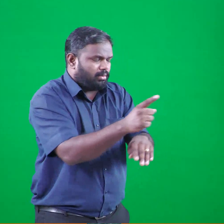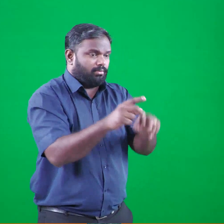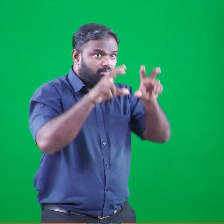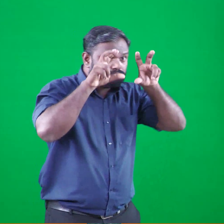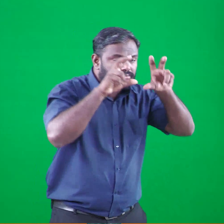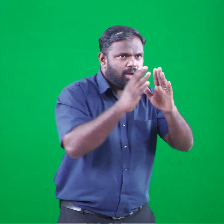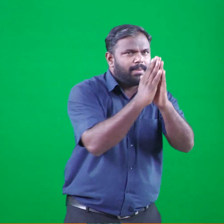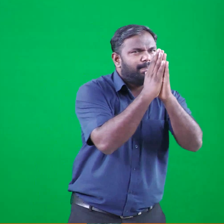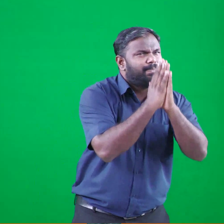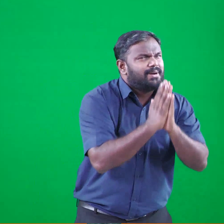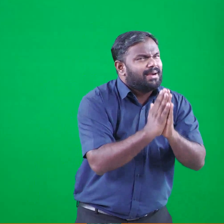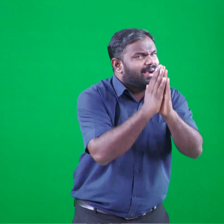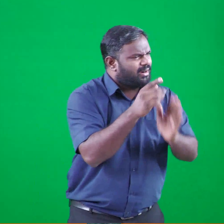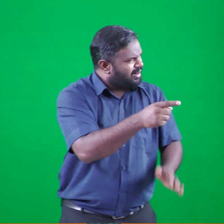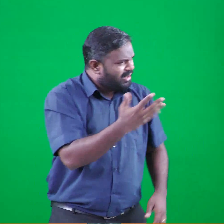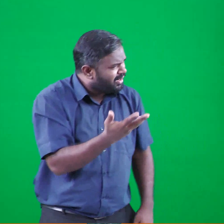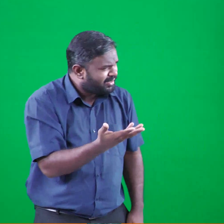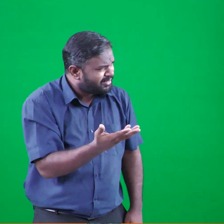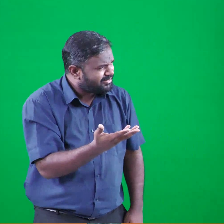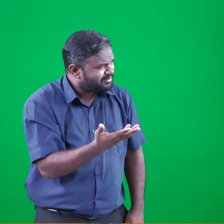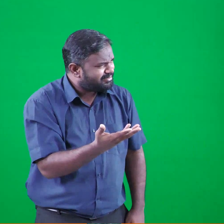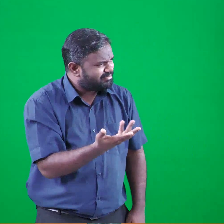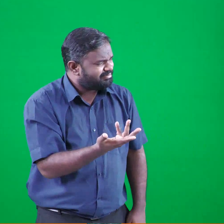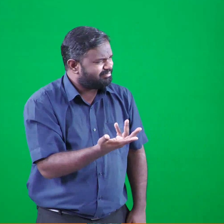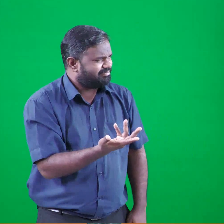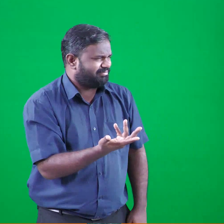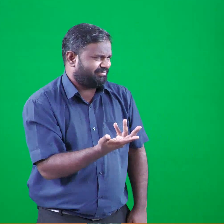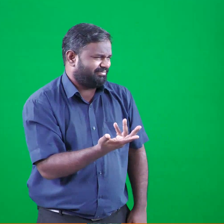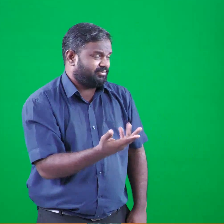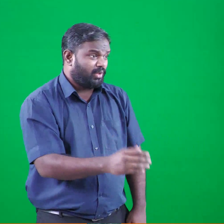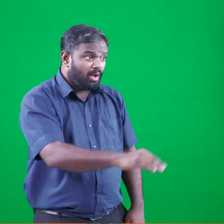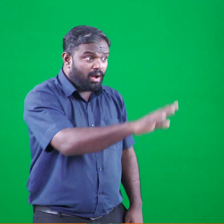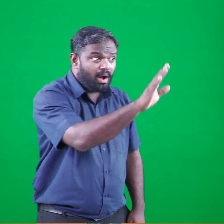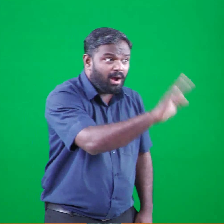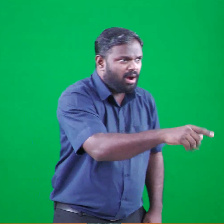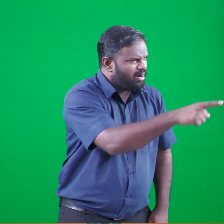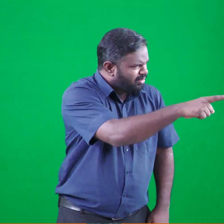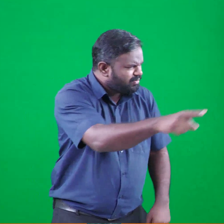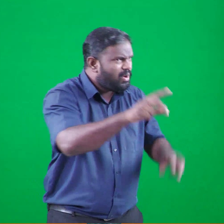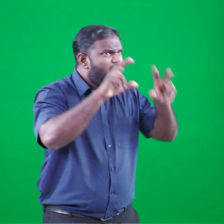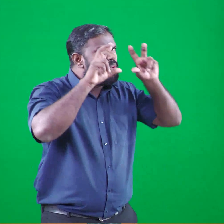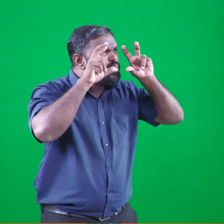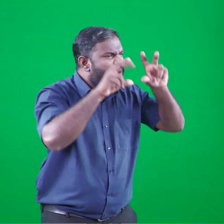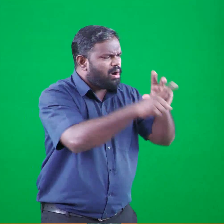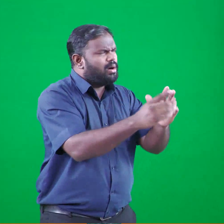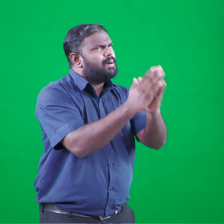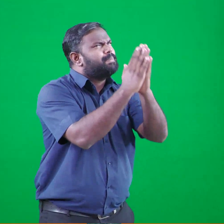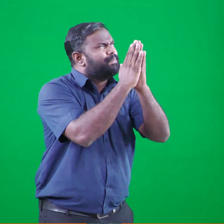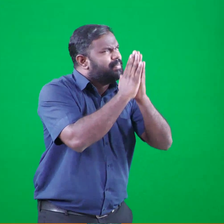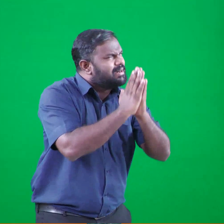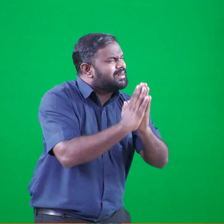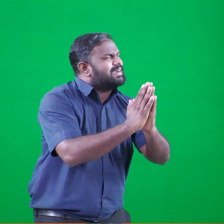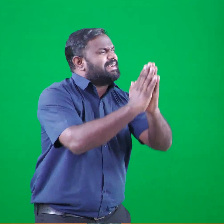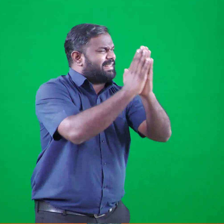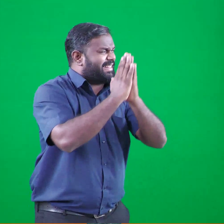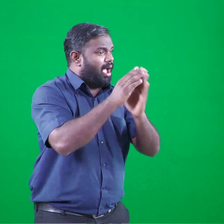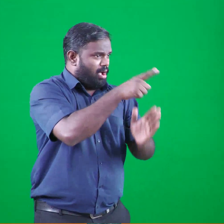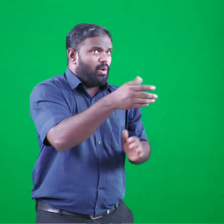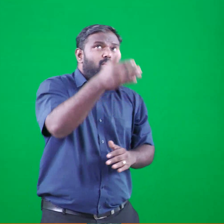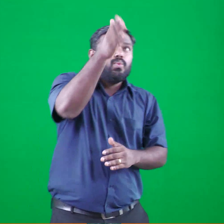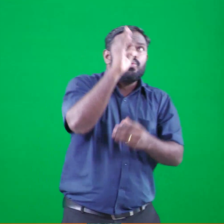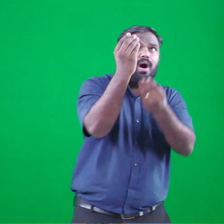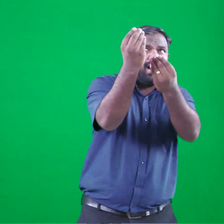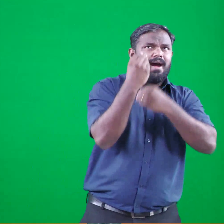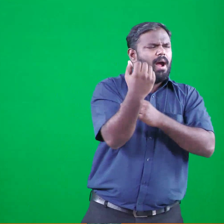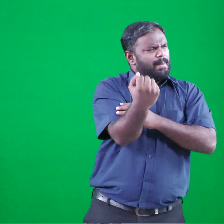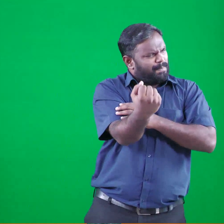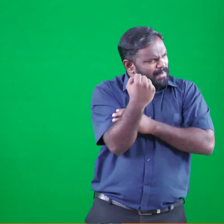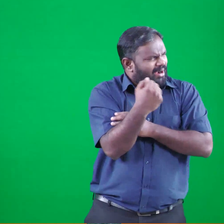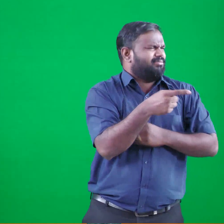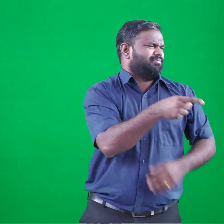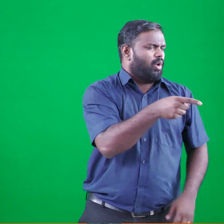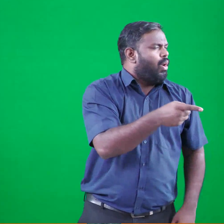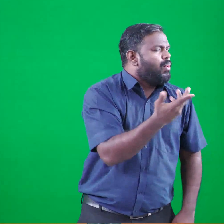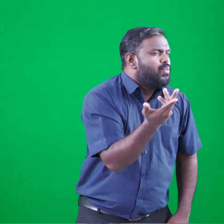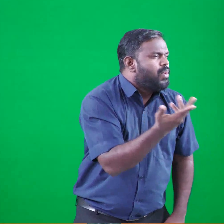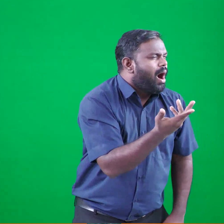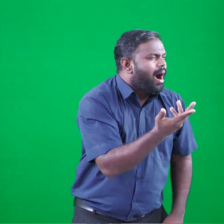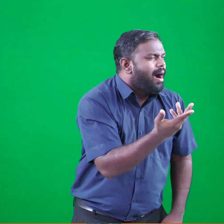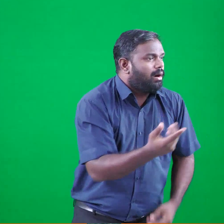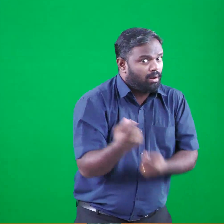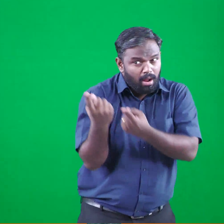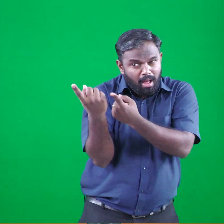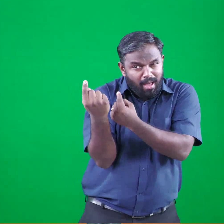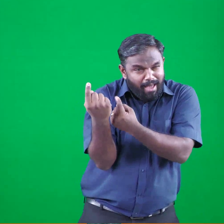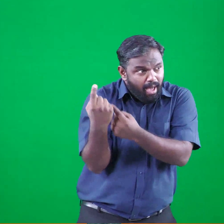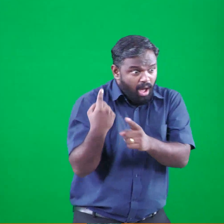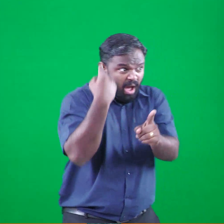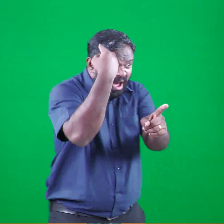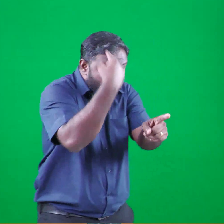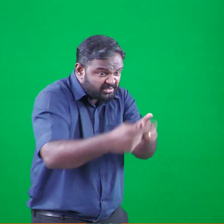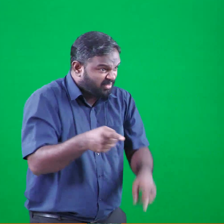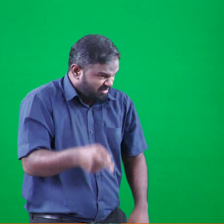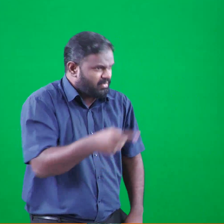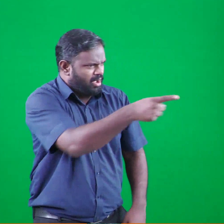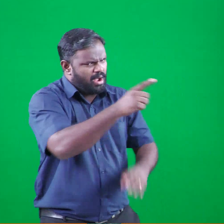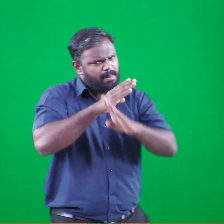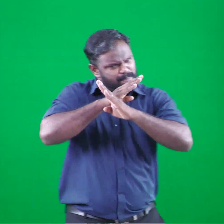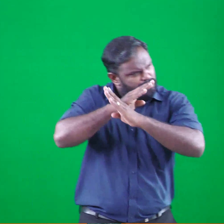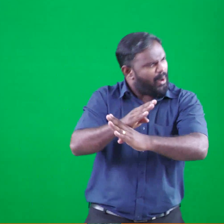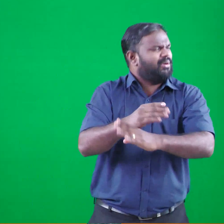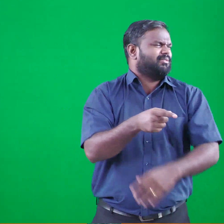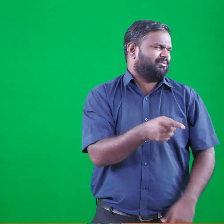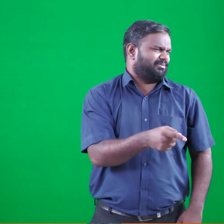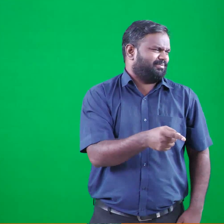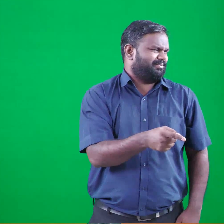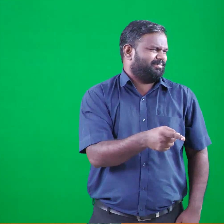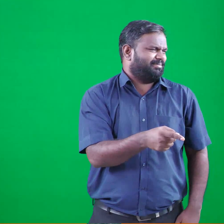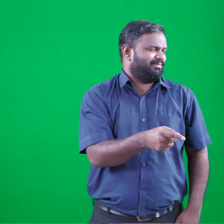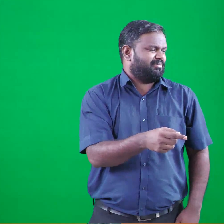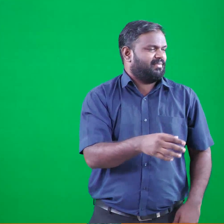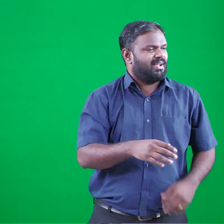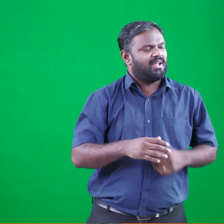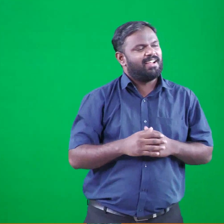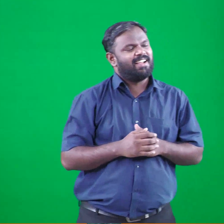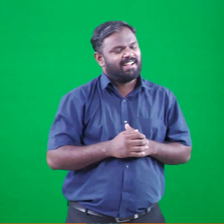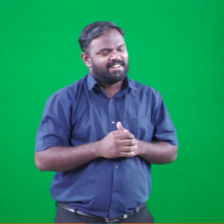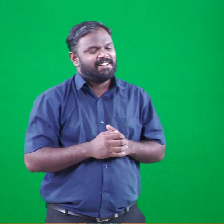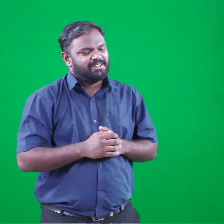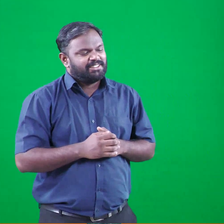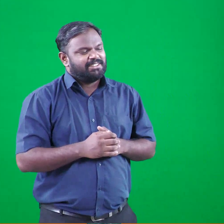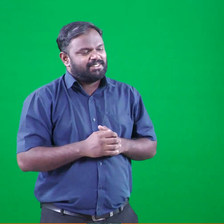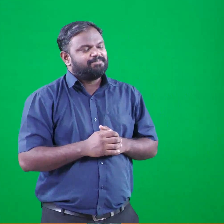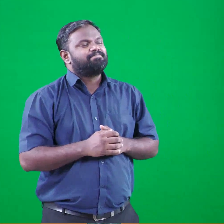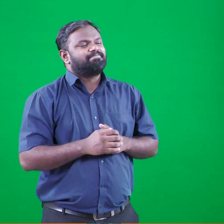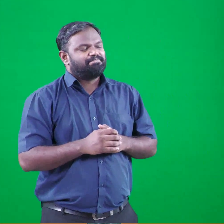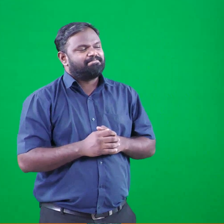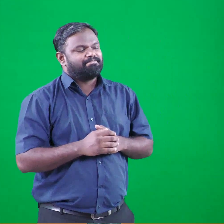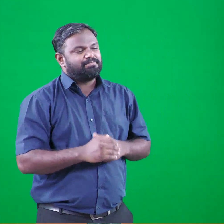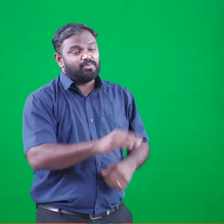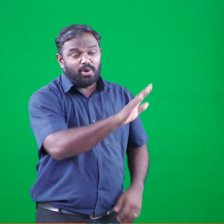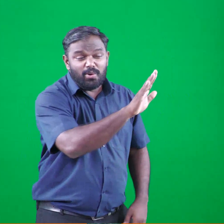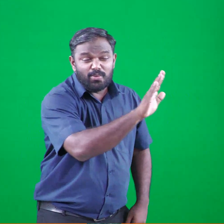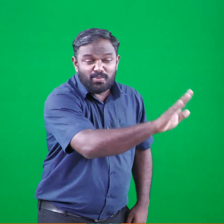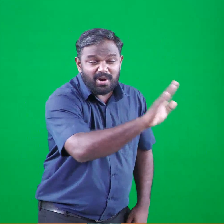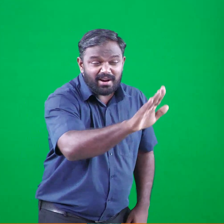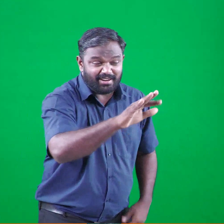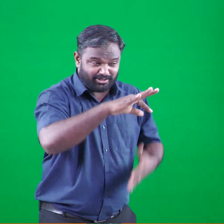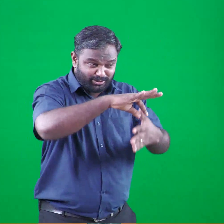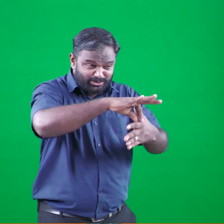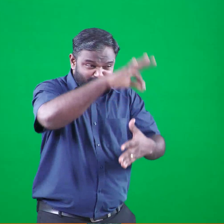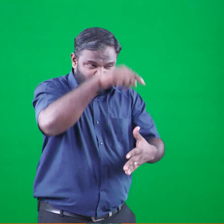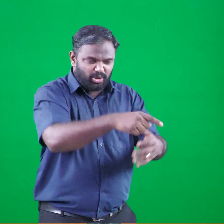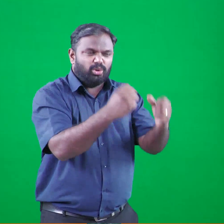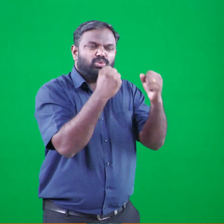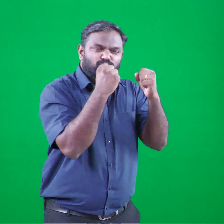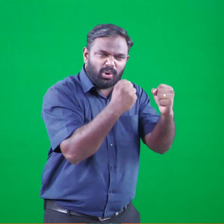Watch and pray so that you will not enter into temptation.